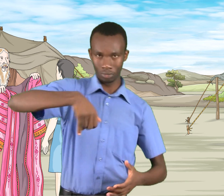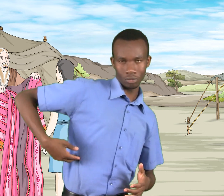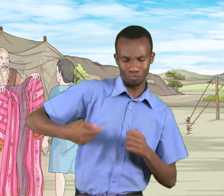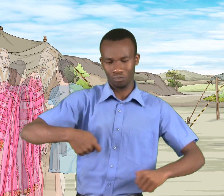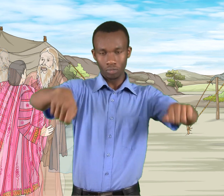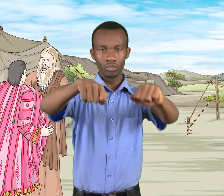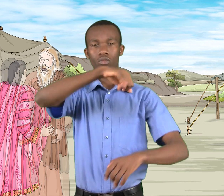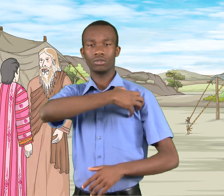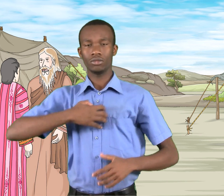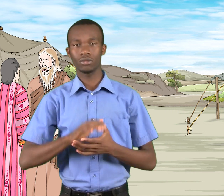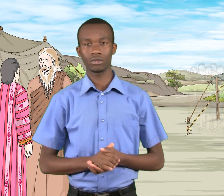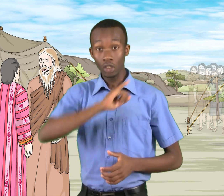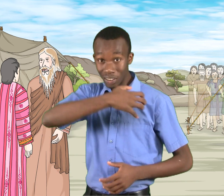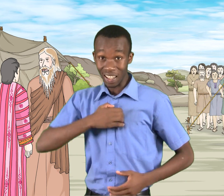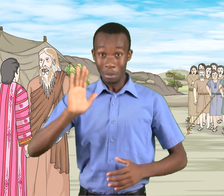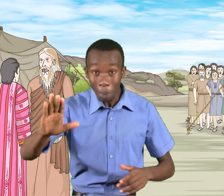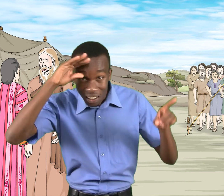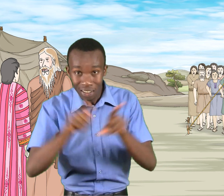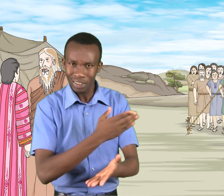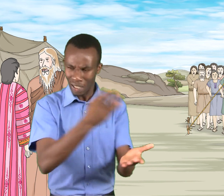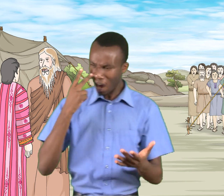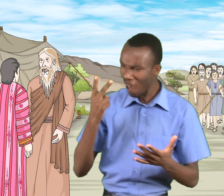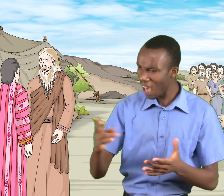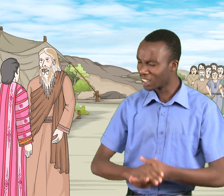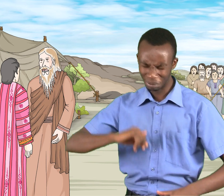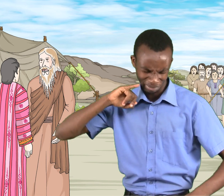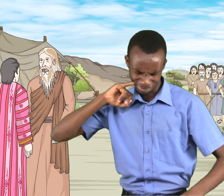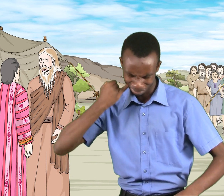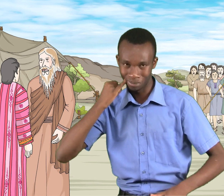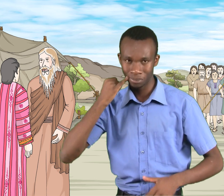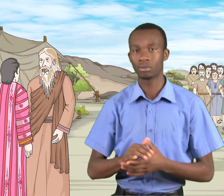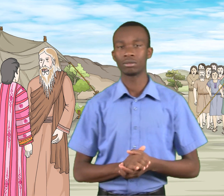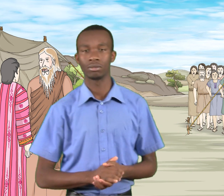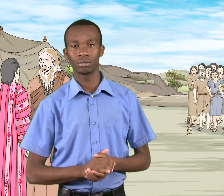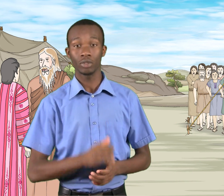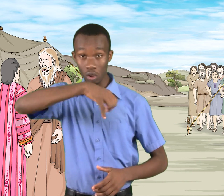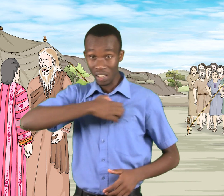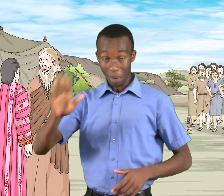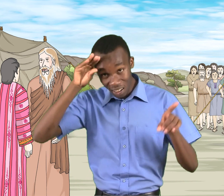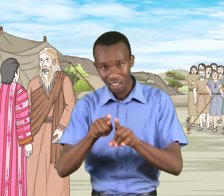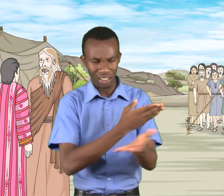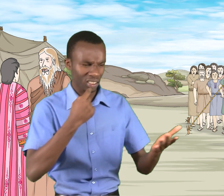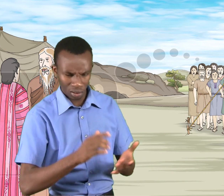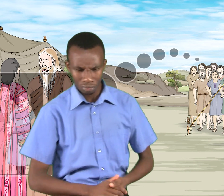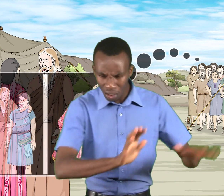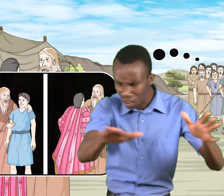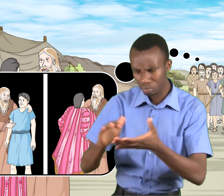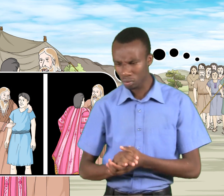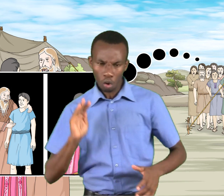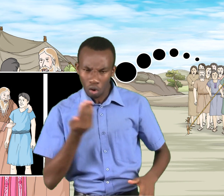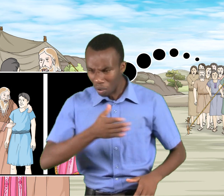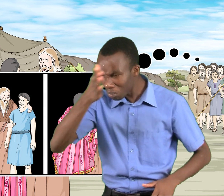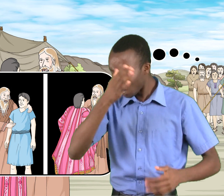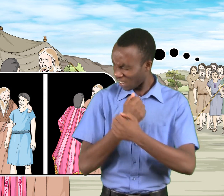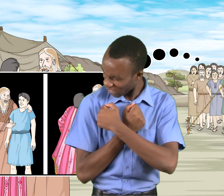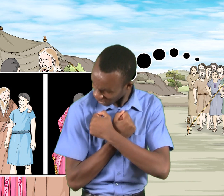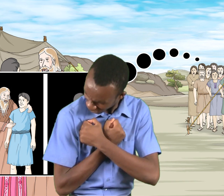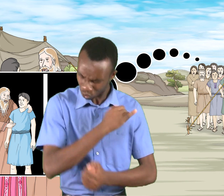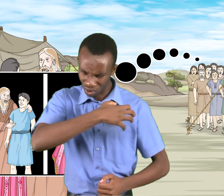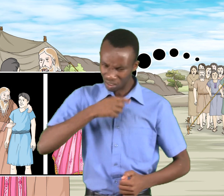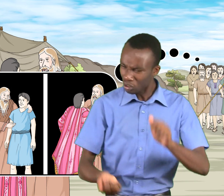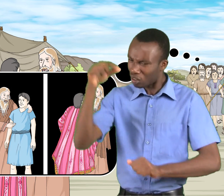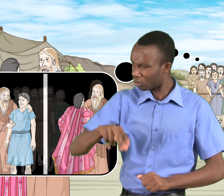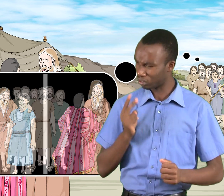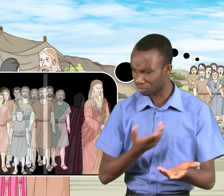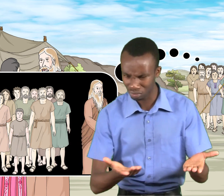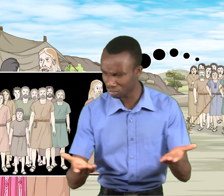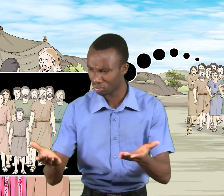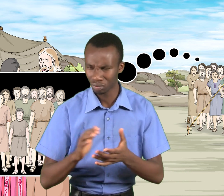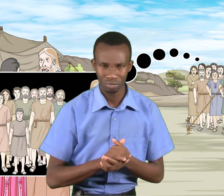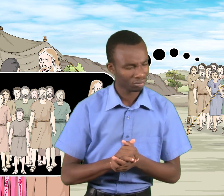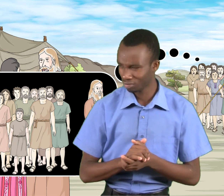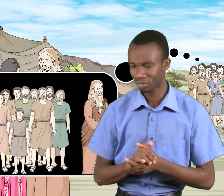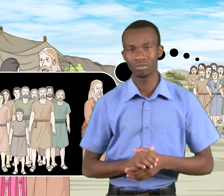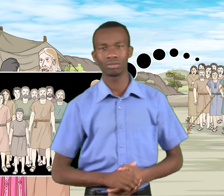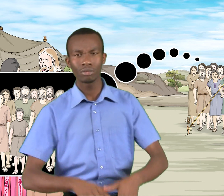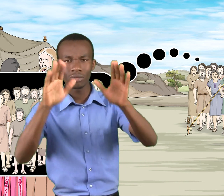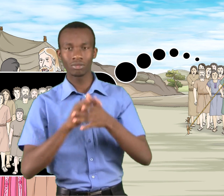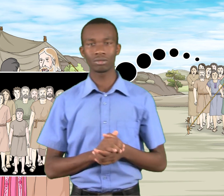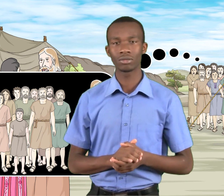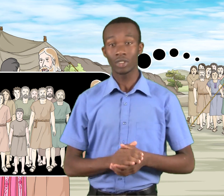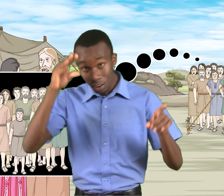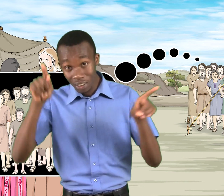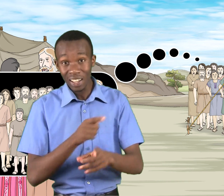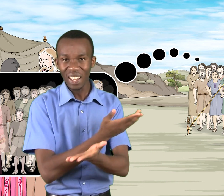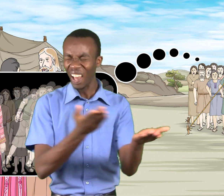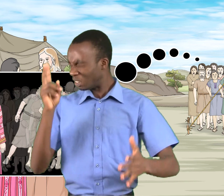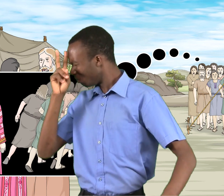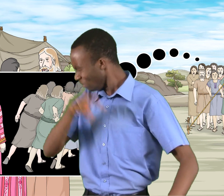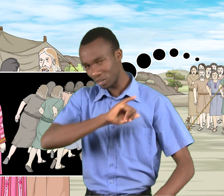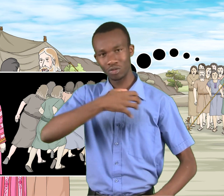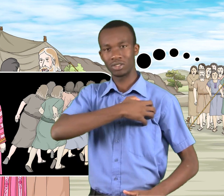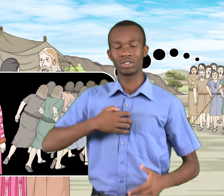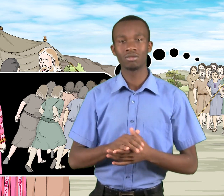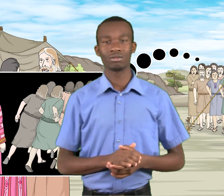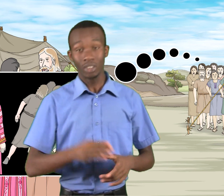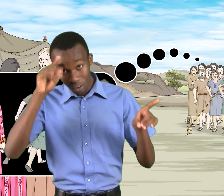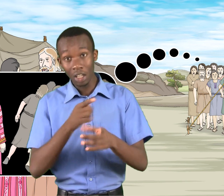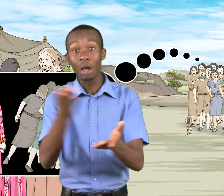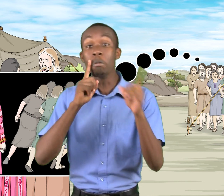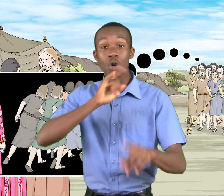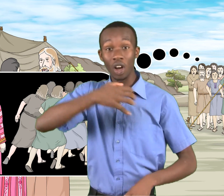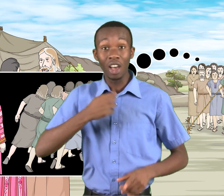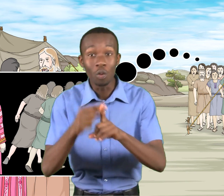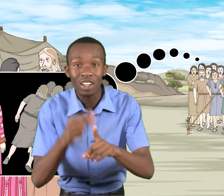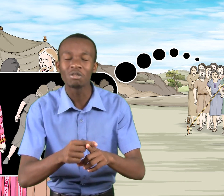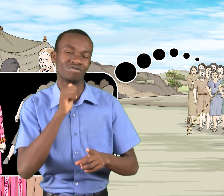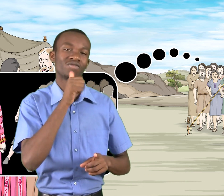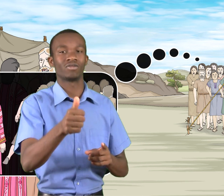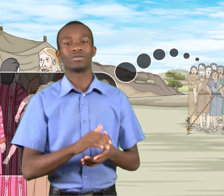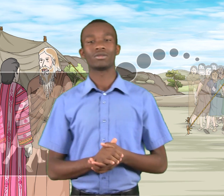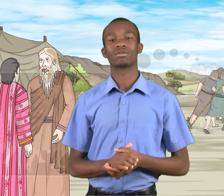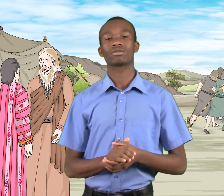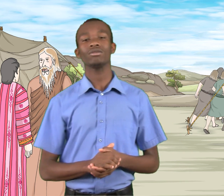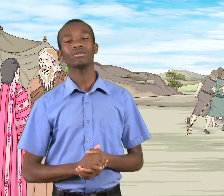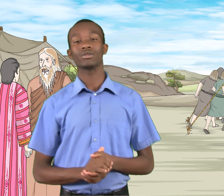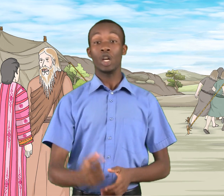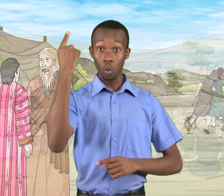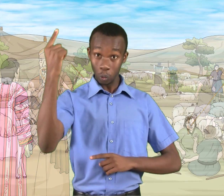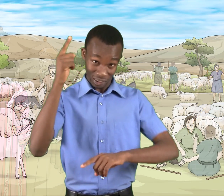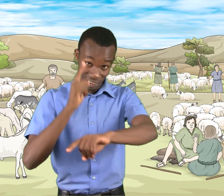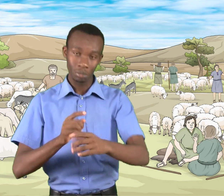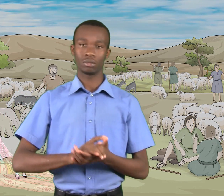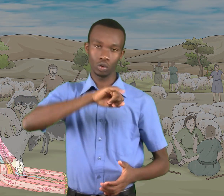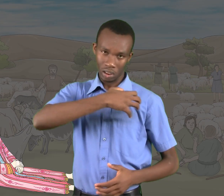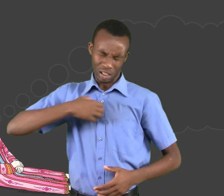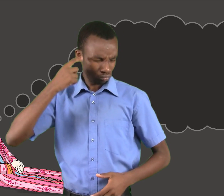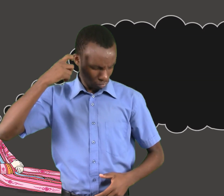When Joseph’s brothers saw that their father loved him more than any of them, they hated him and could not speak a kind word to him.